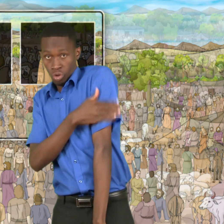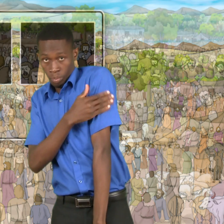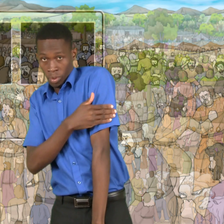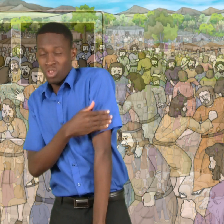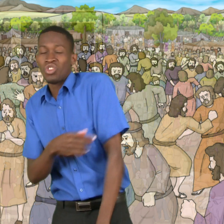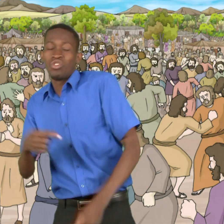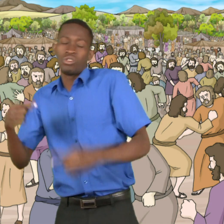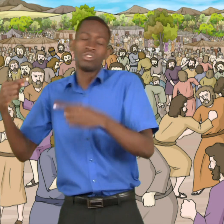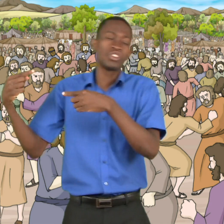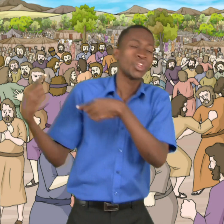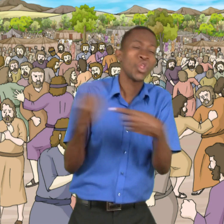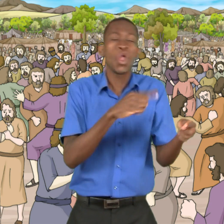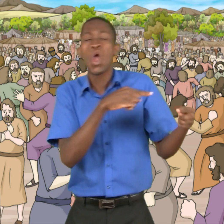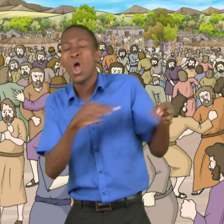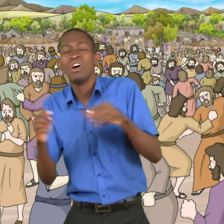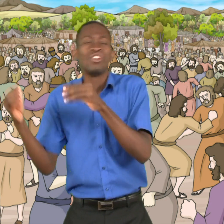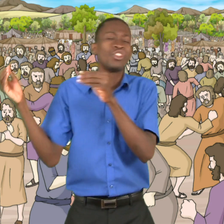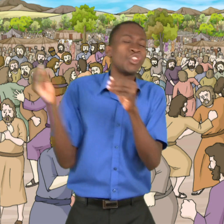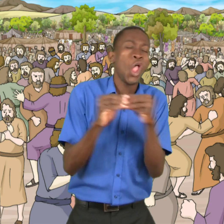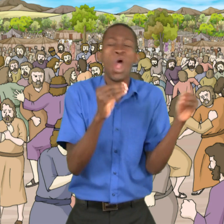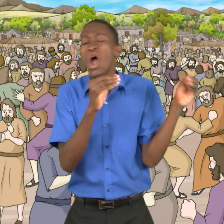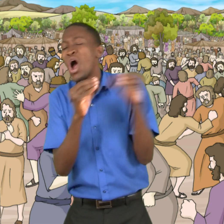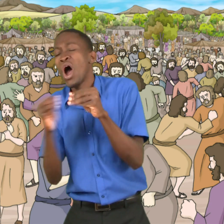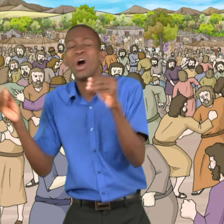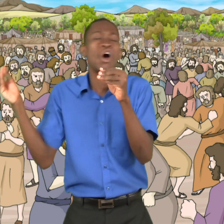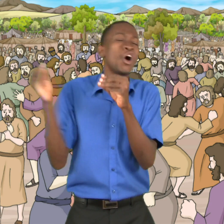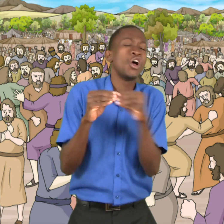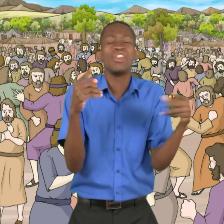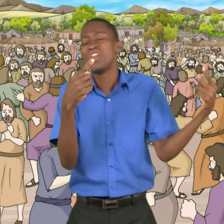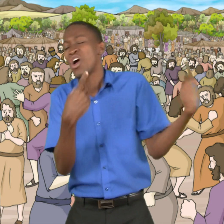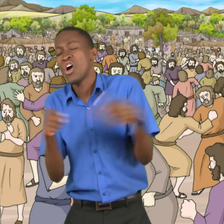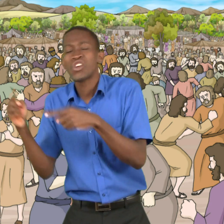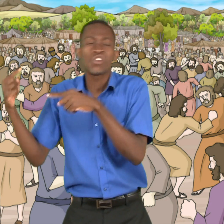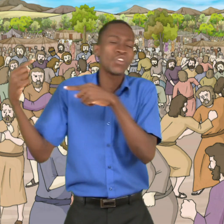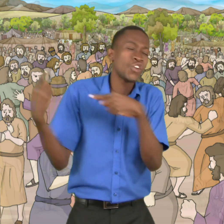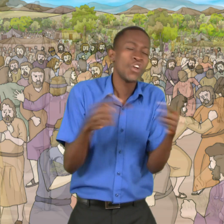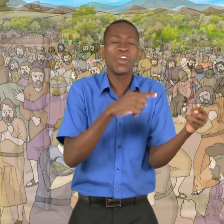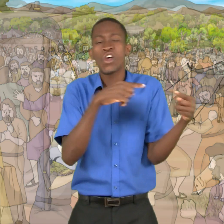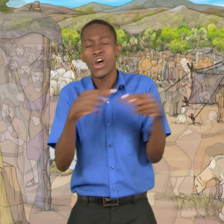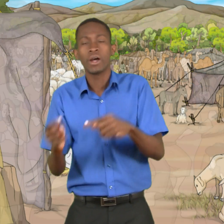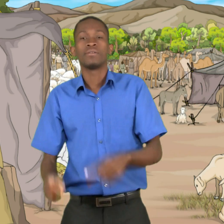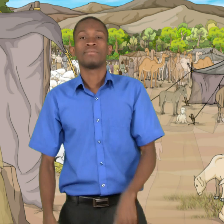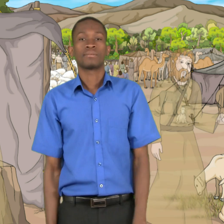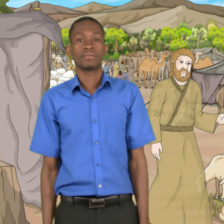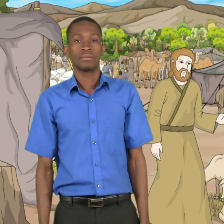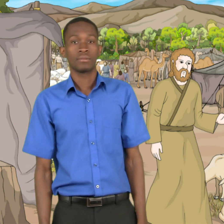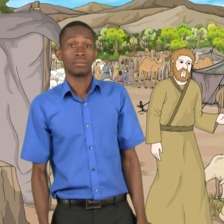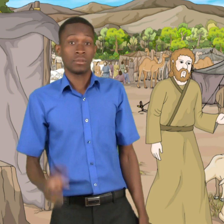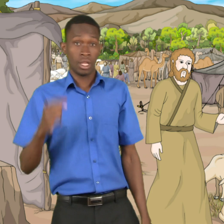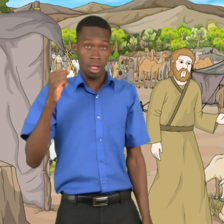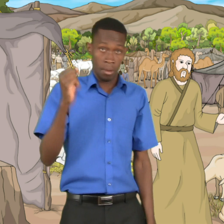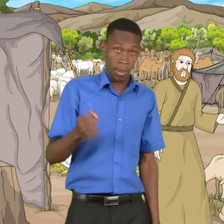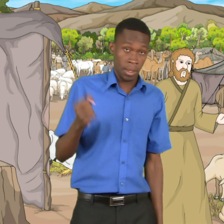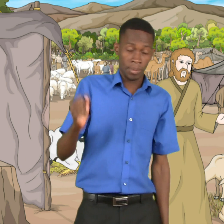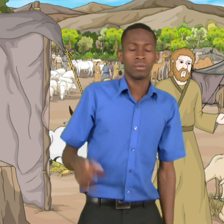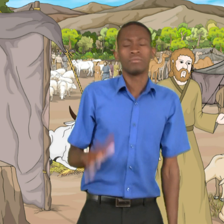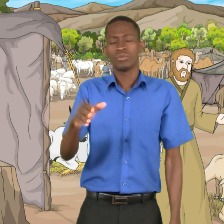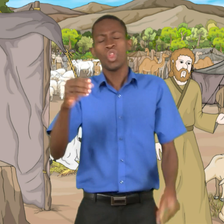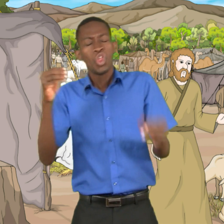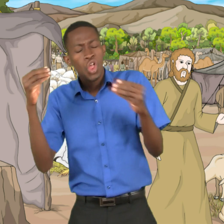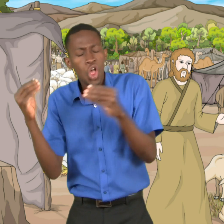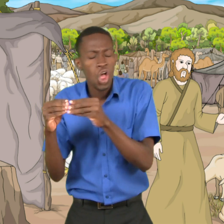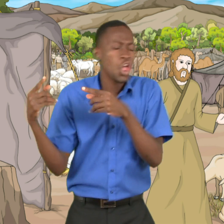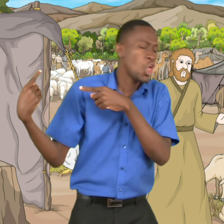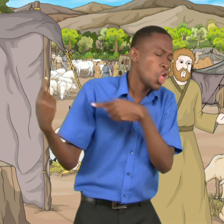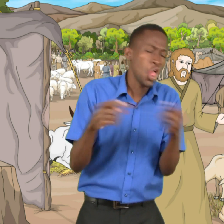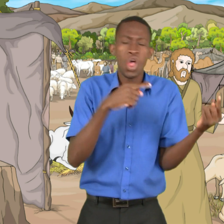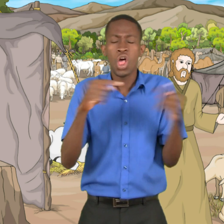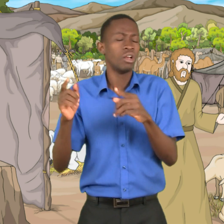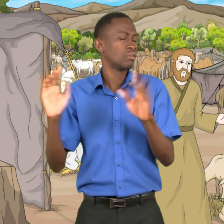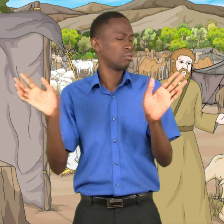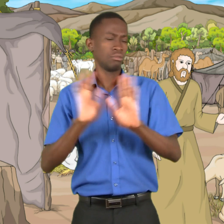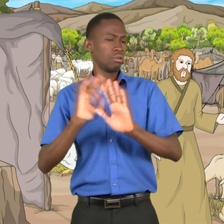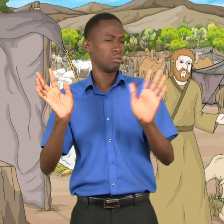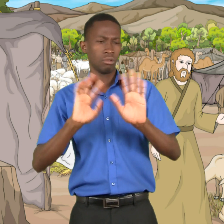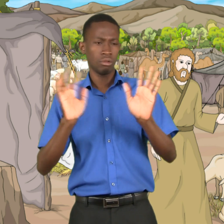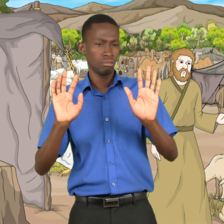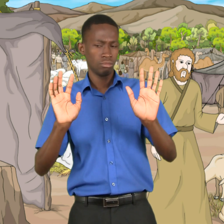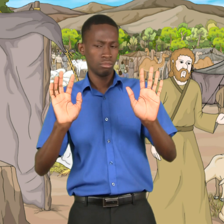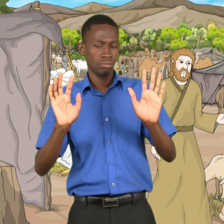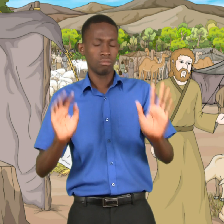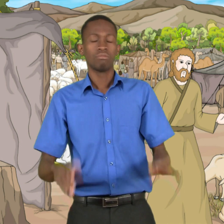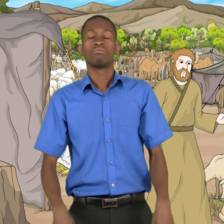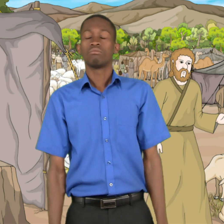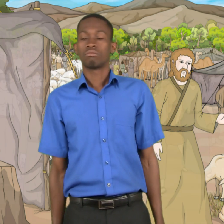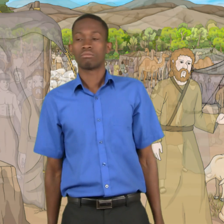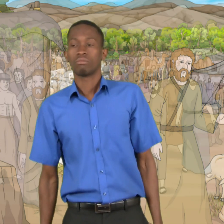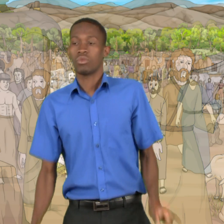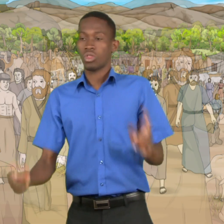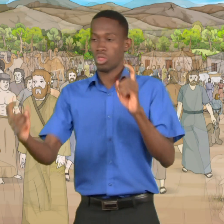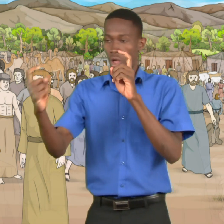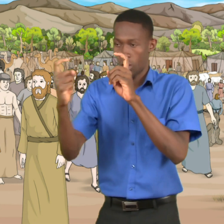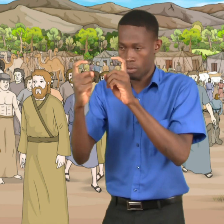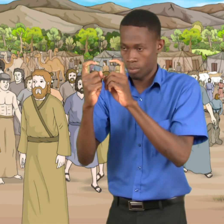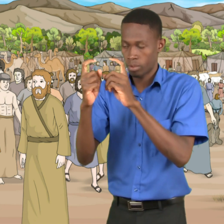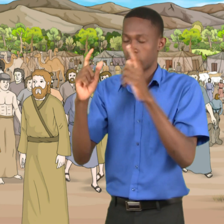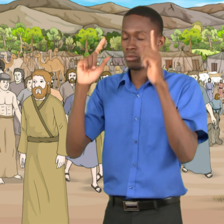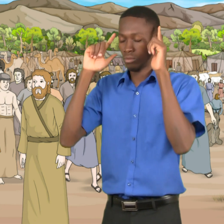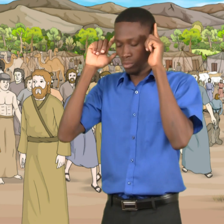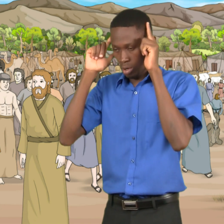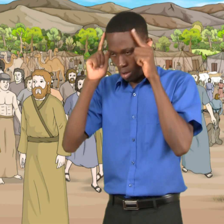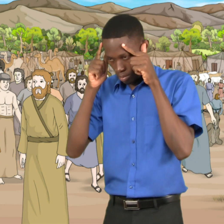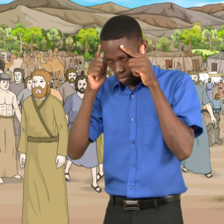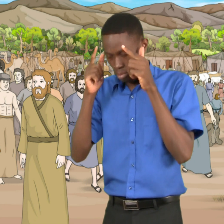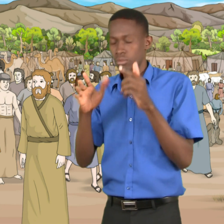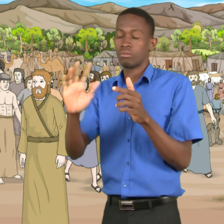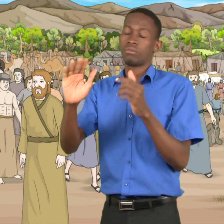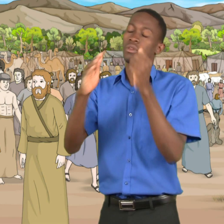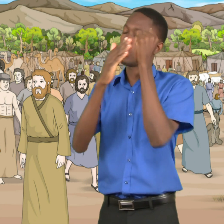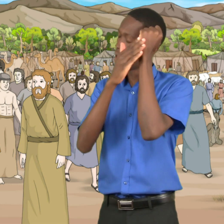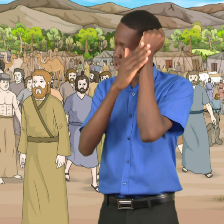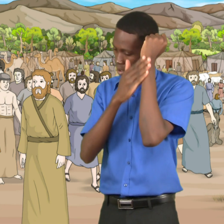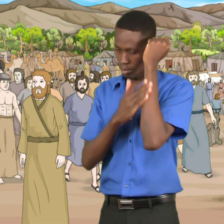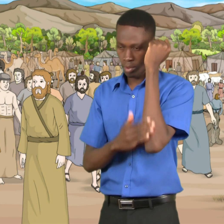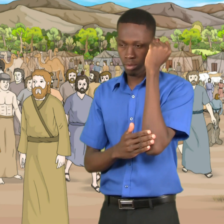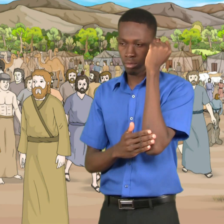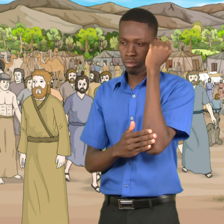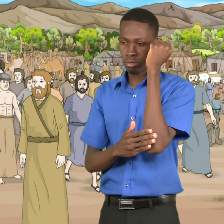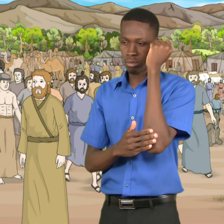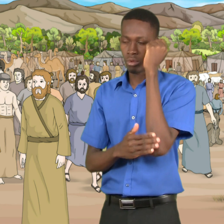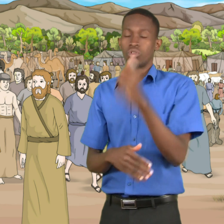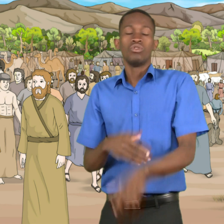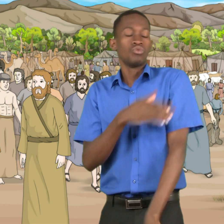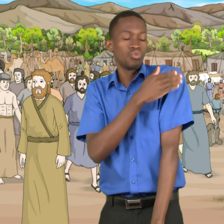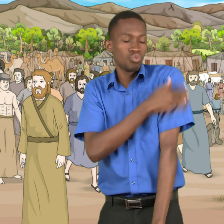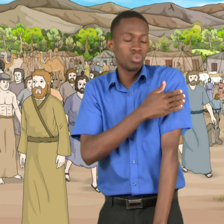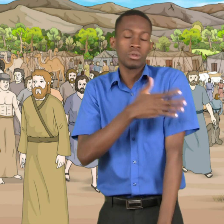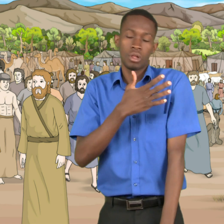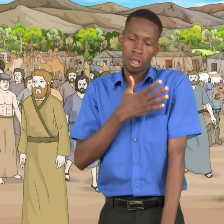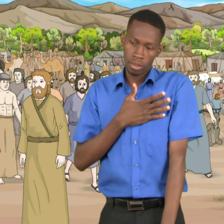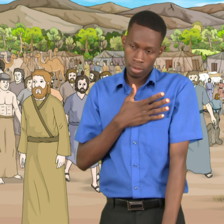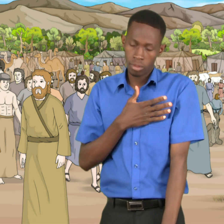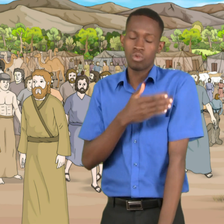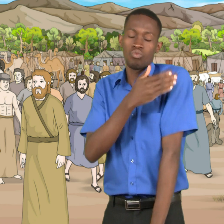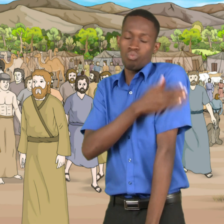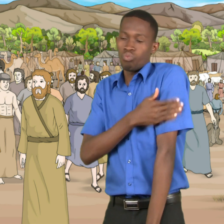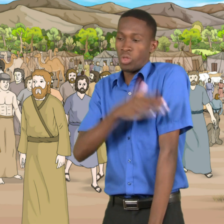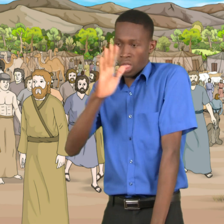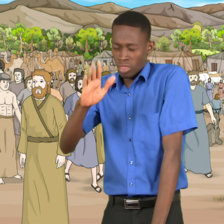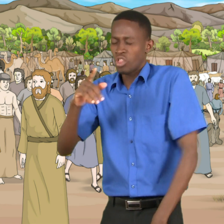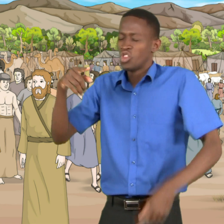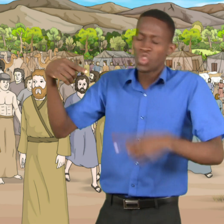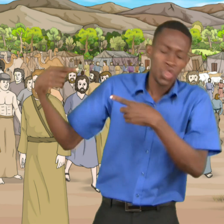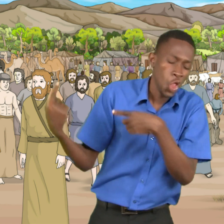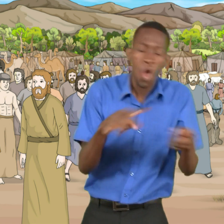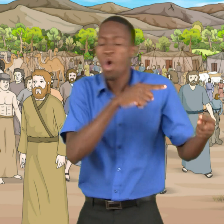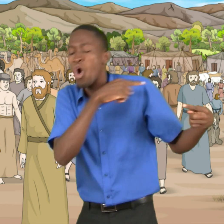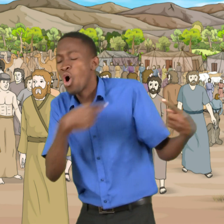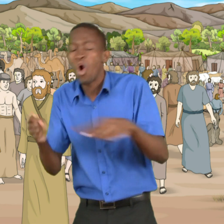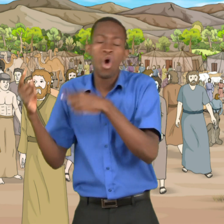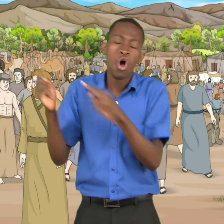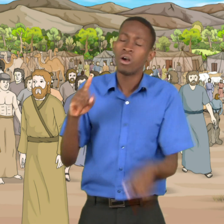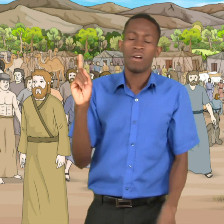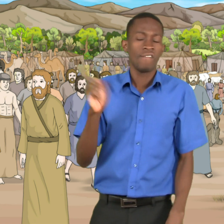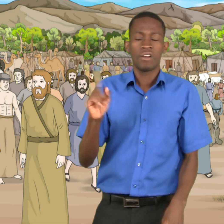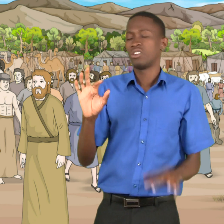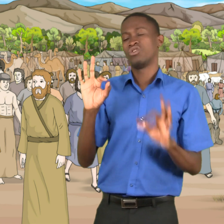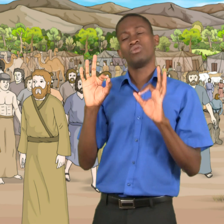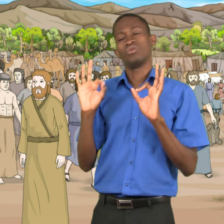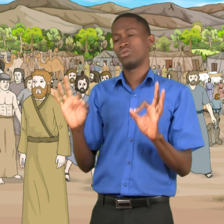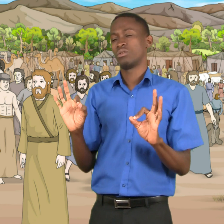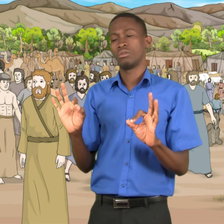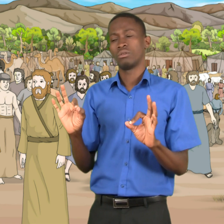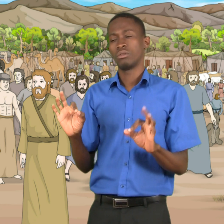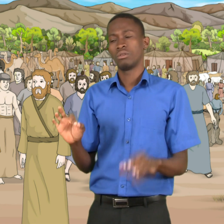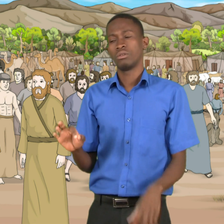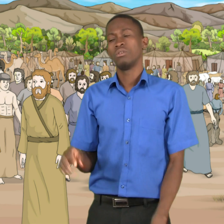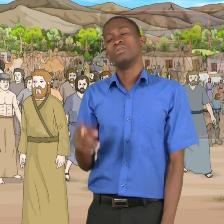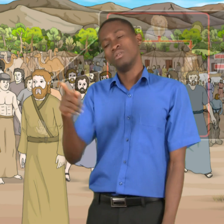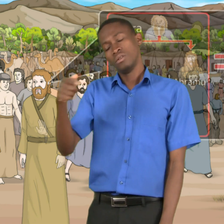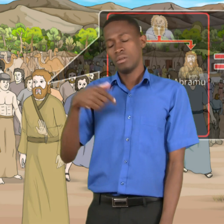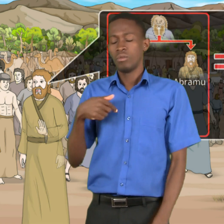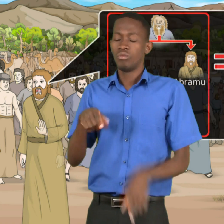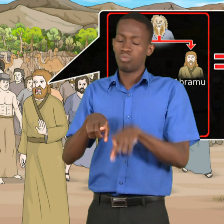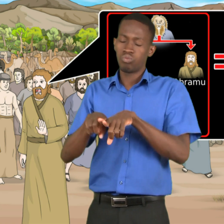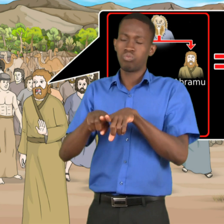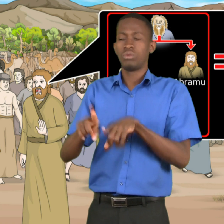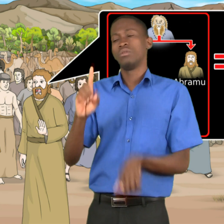So Abram said to Lot, “Please let there be no contention between you and me, or between your herdsmen and my herdsmen.